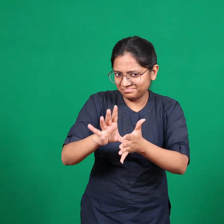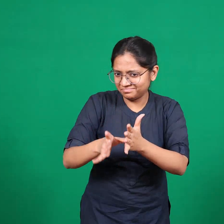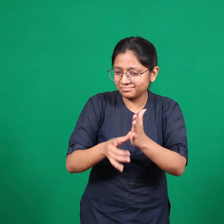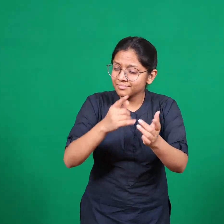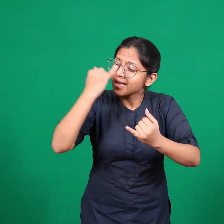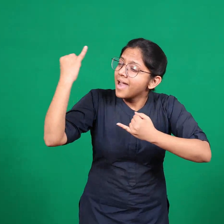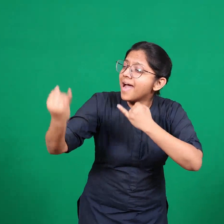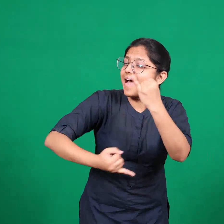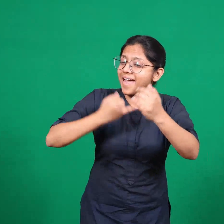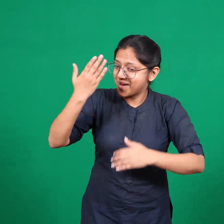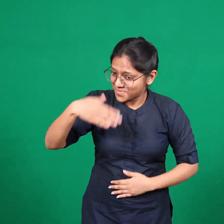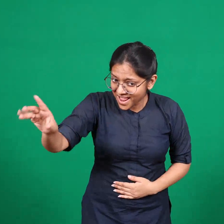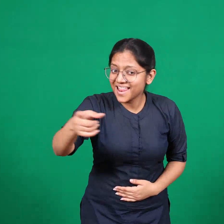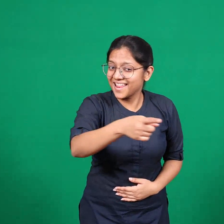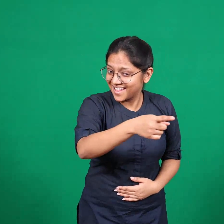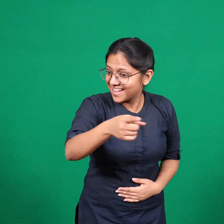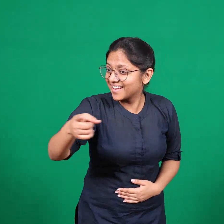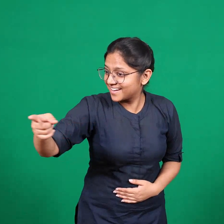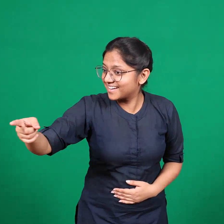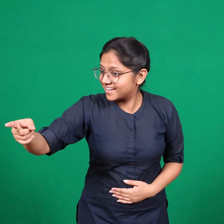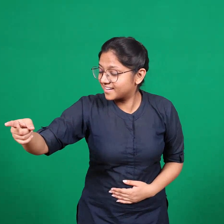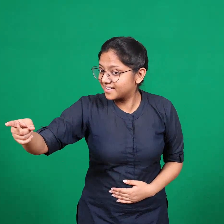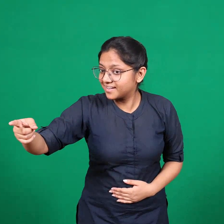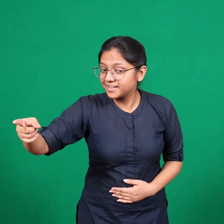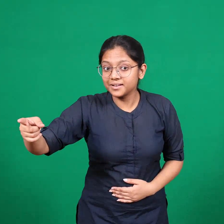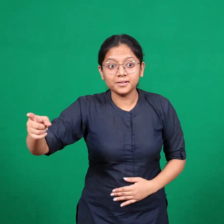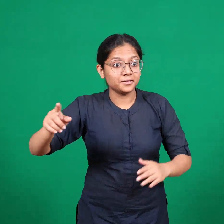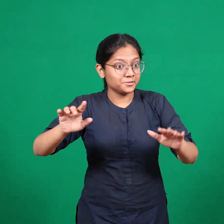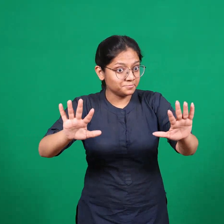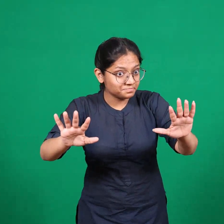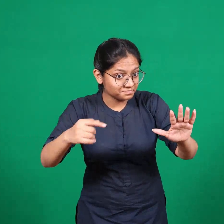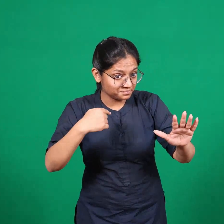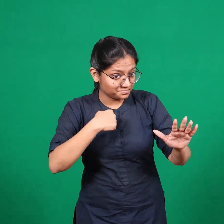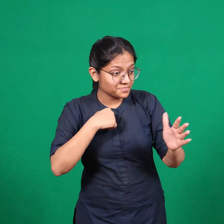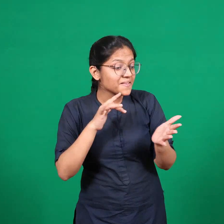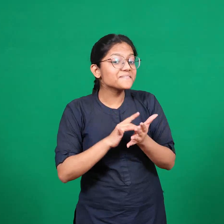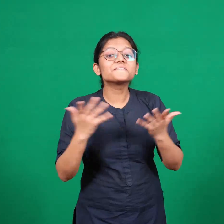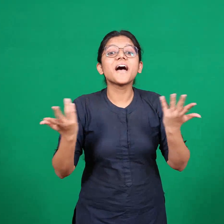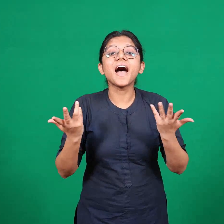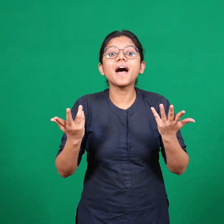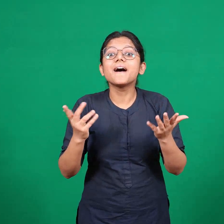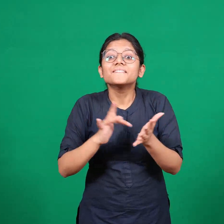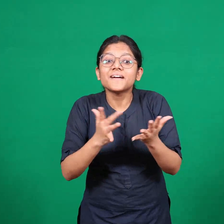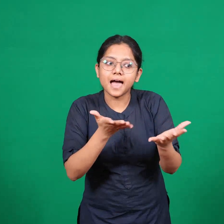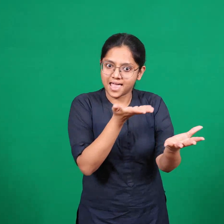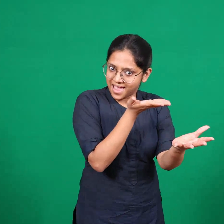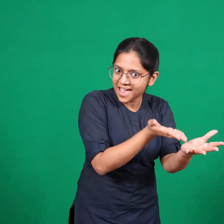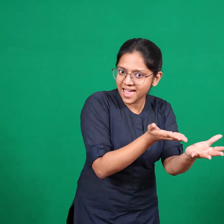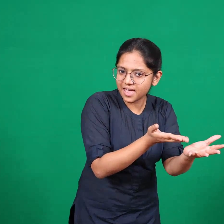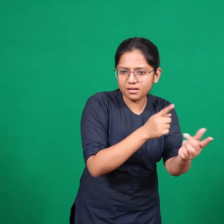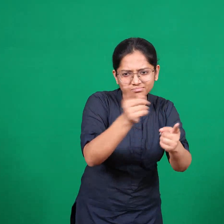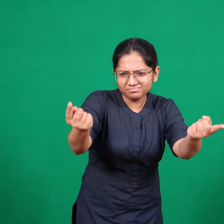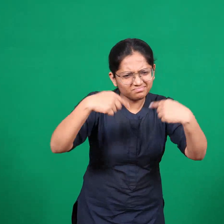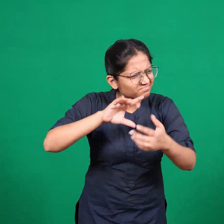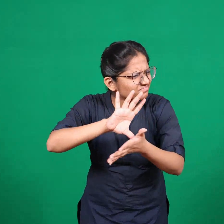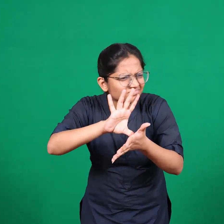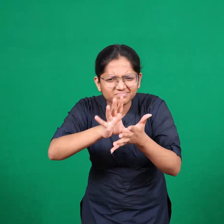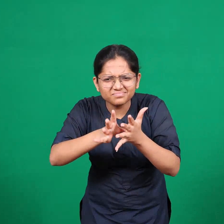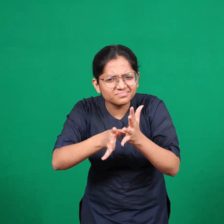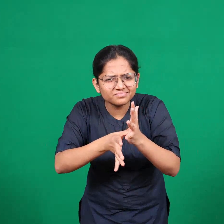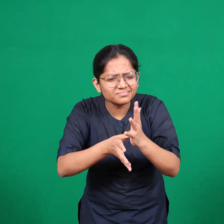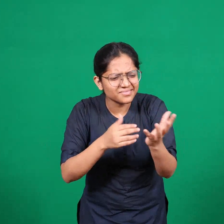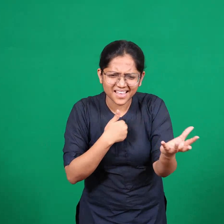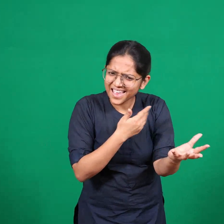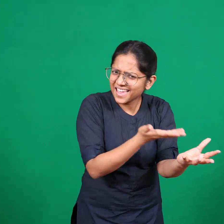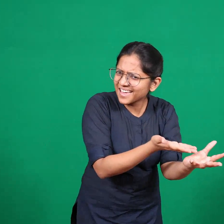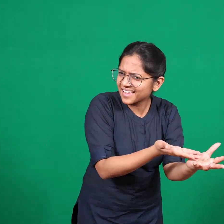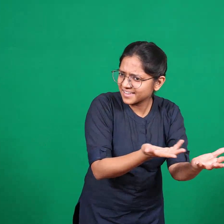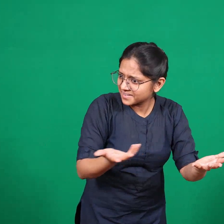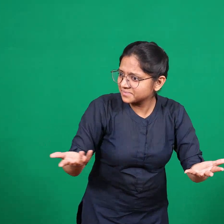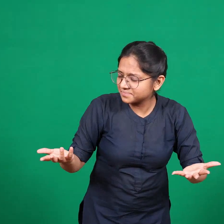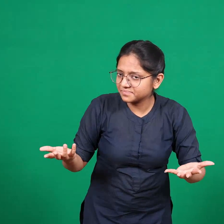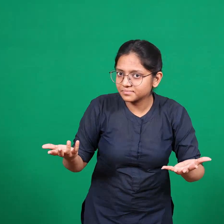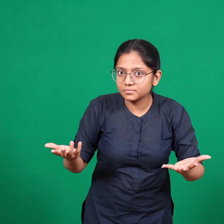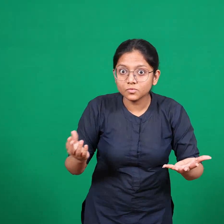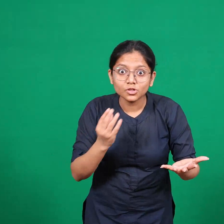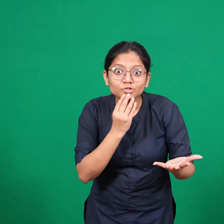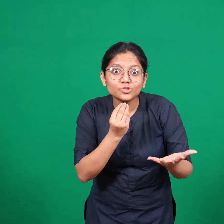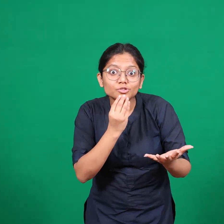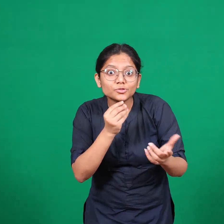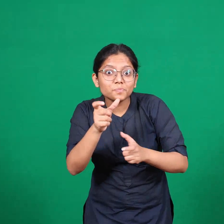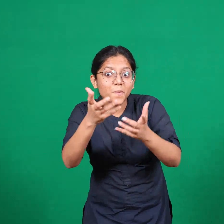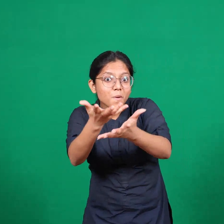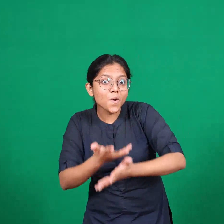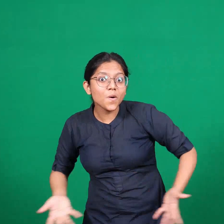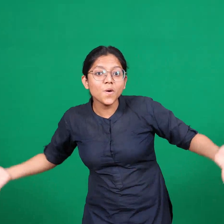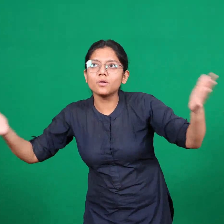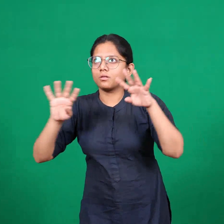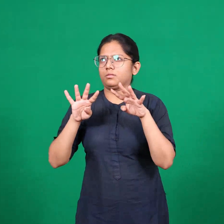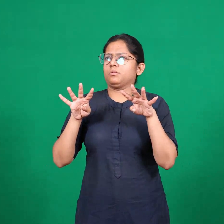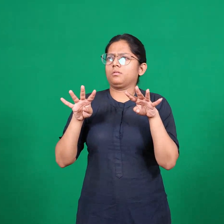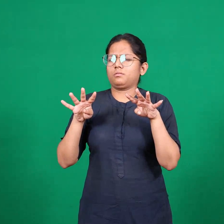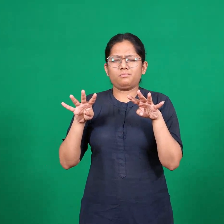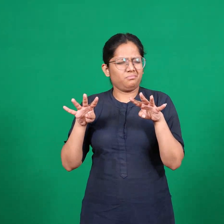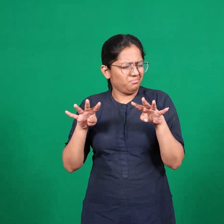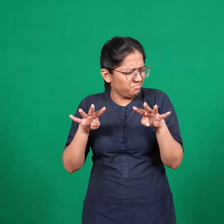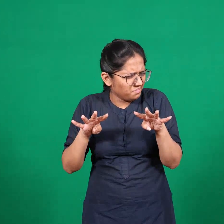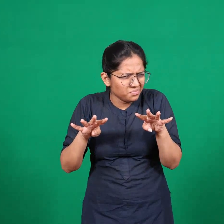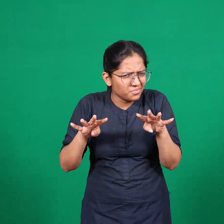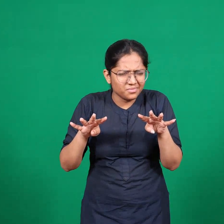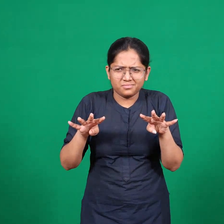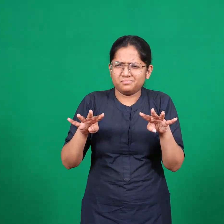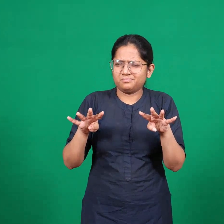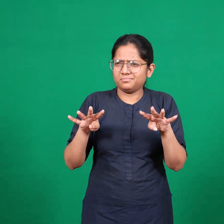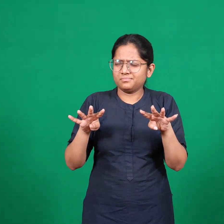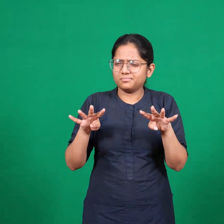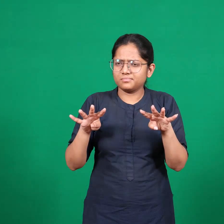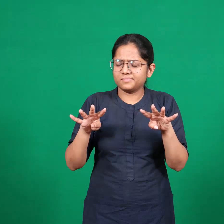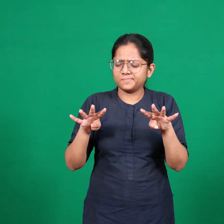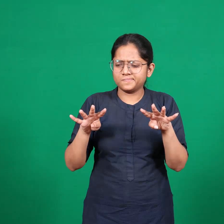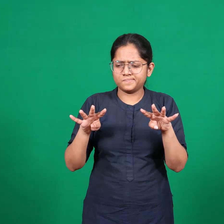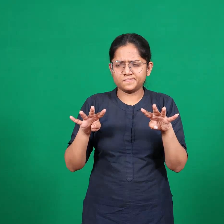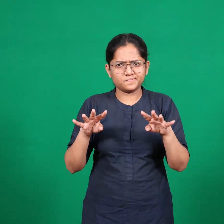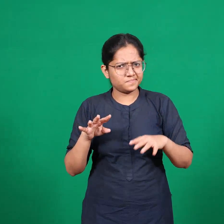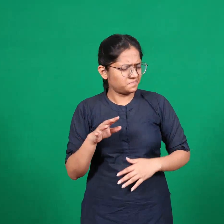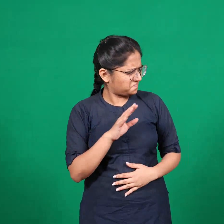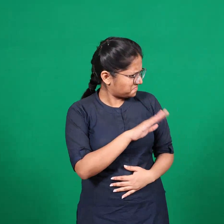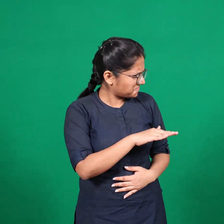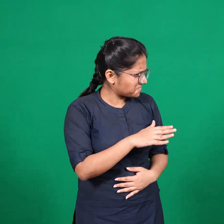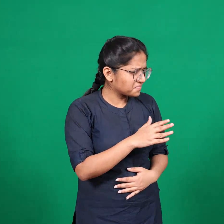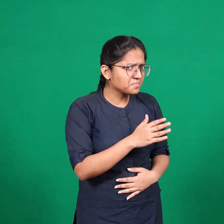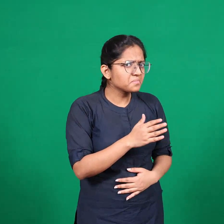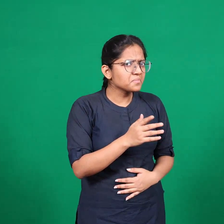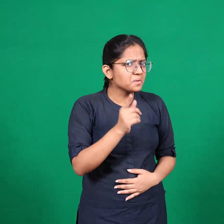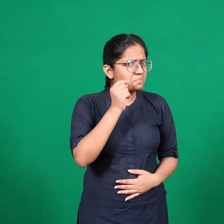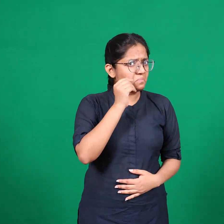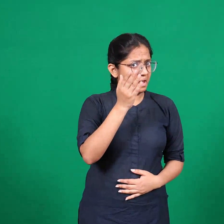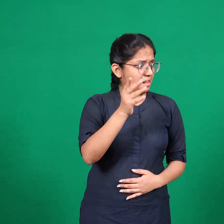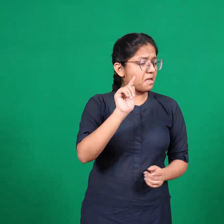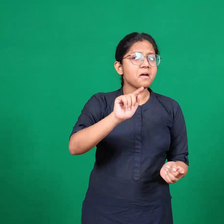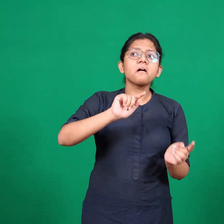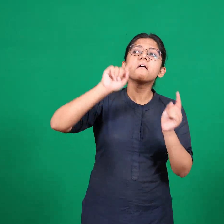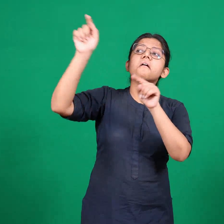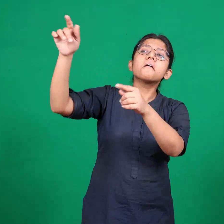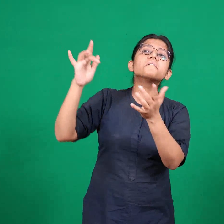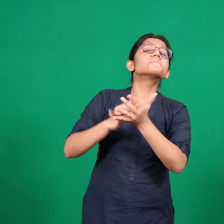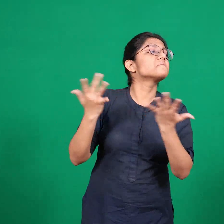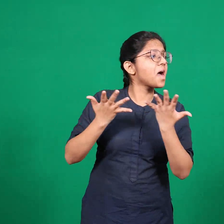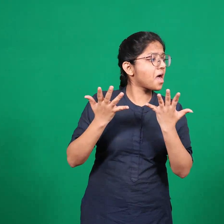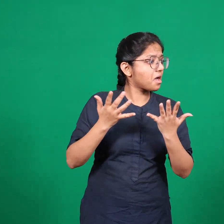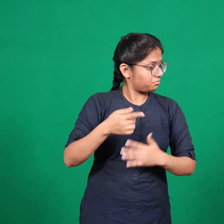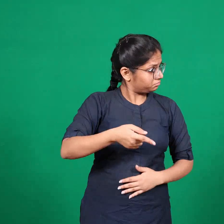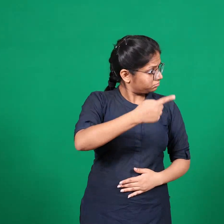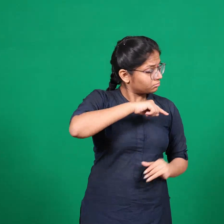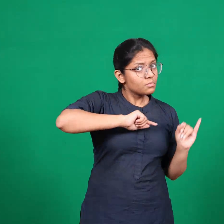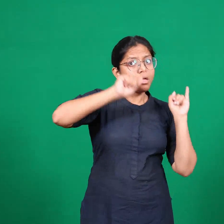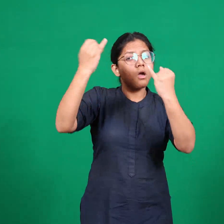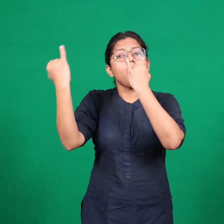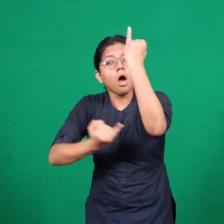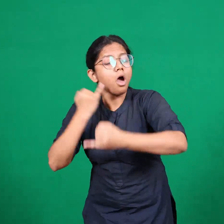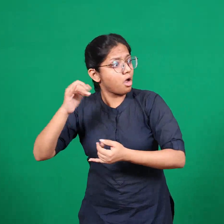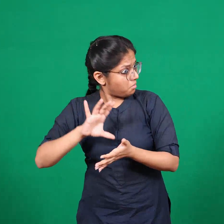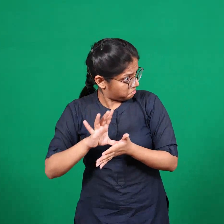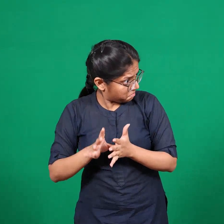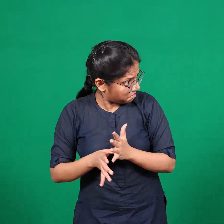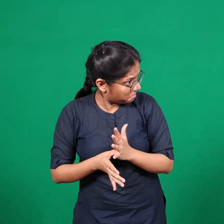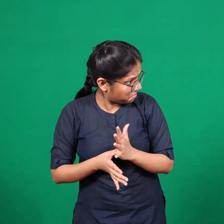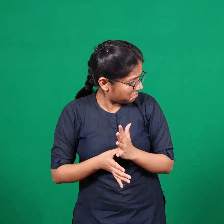You will look for Me, but you will not find Me; and where I am, you cannot come."